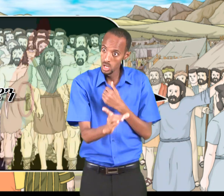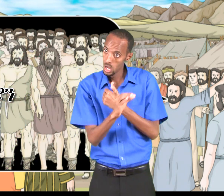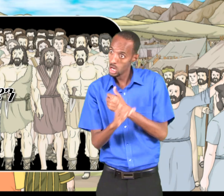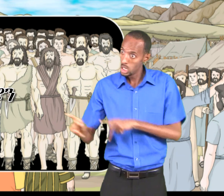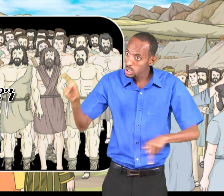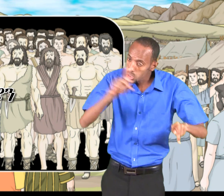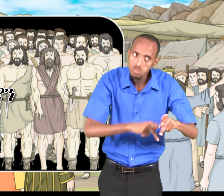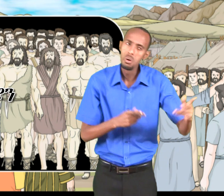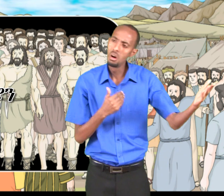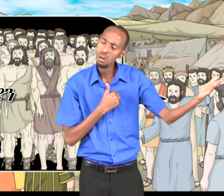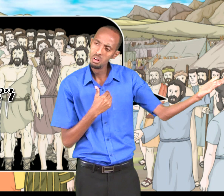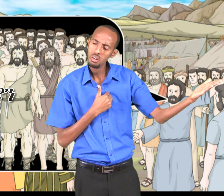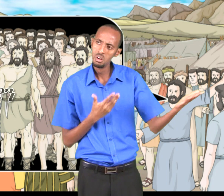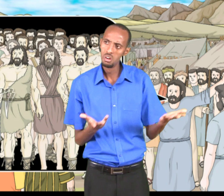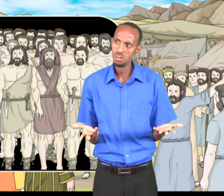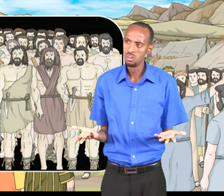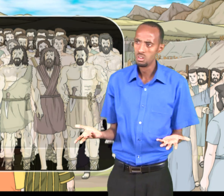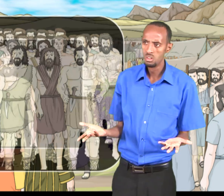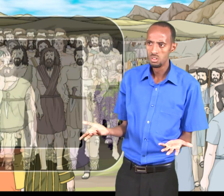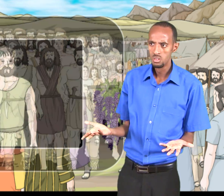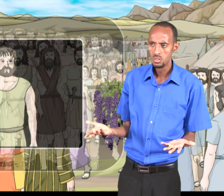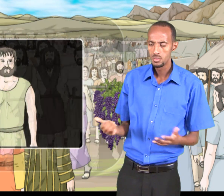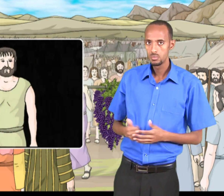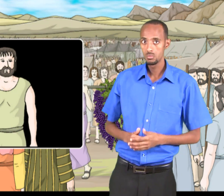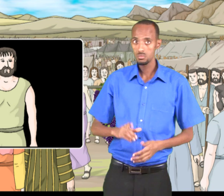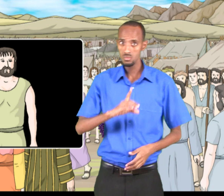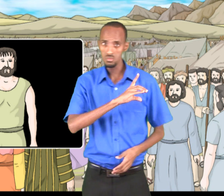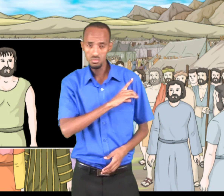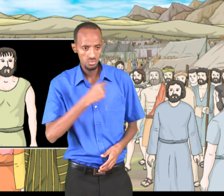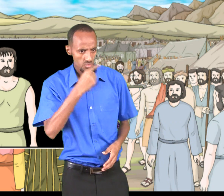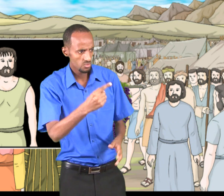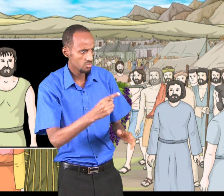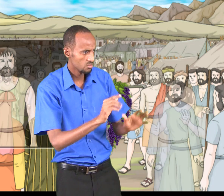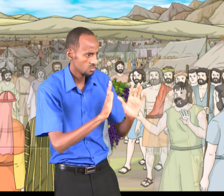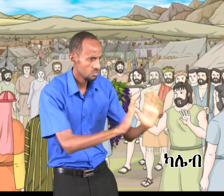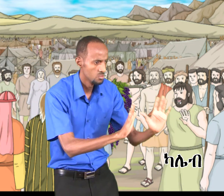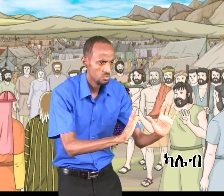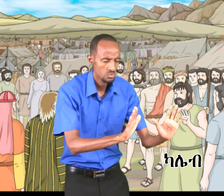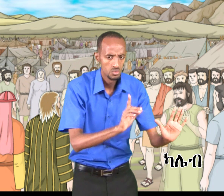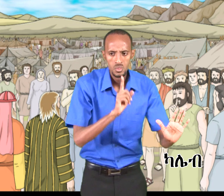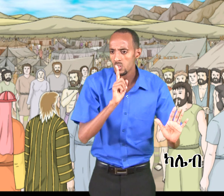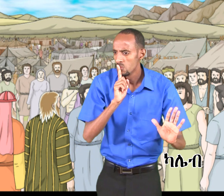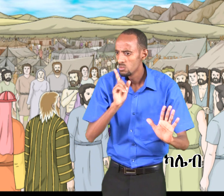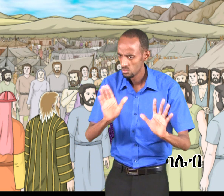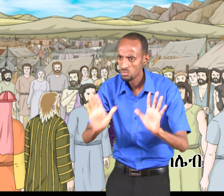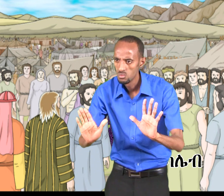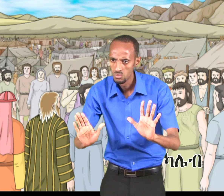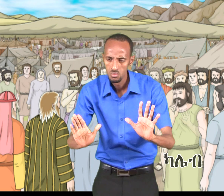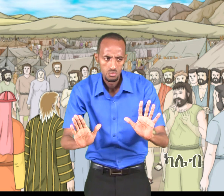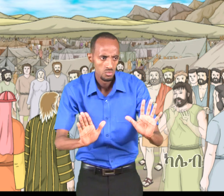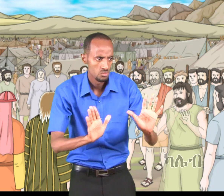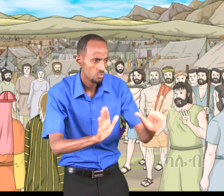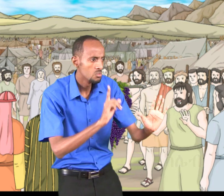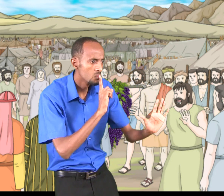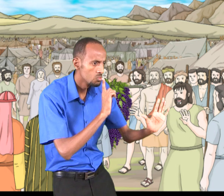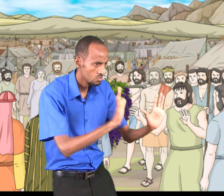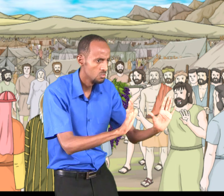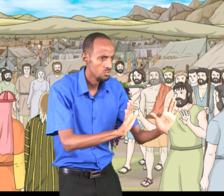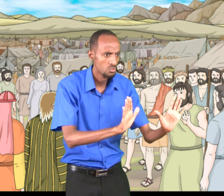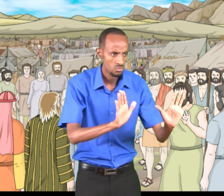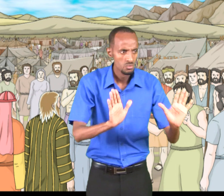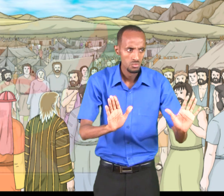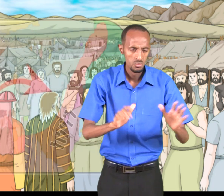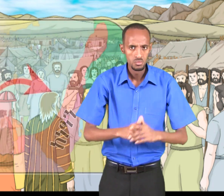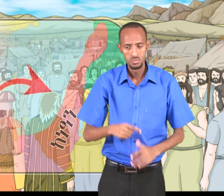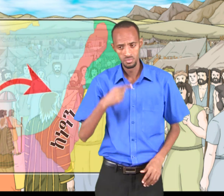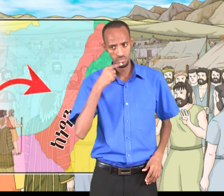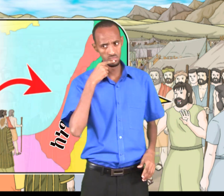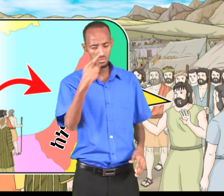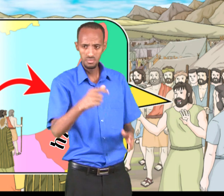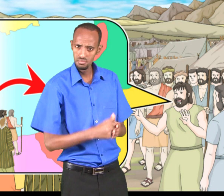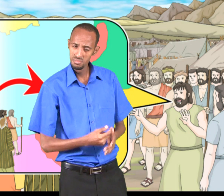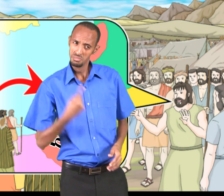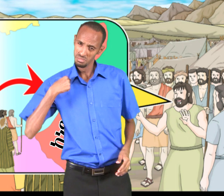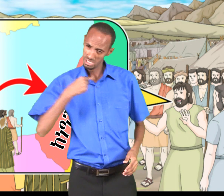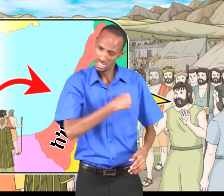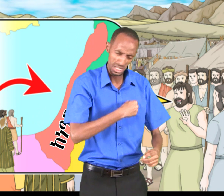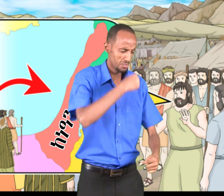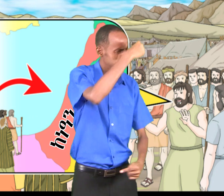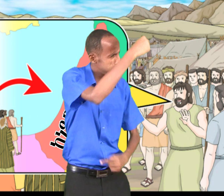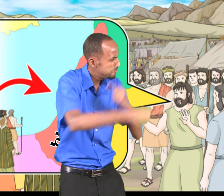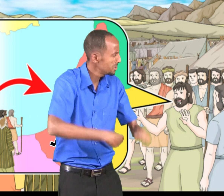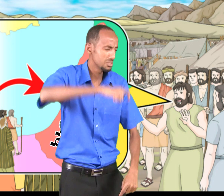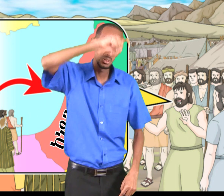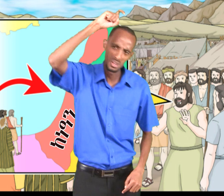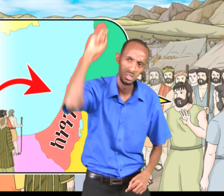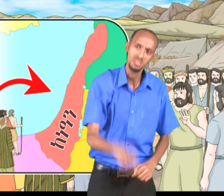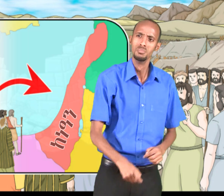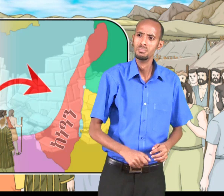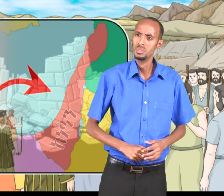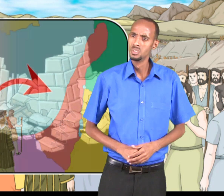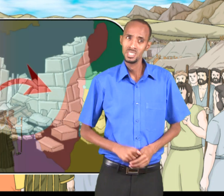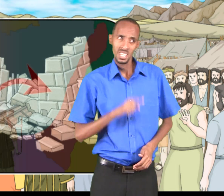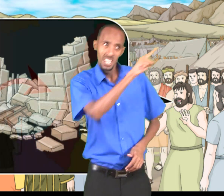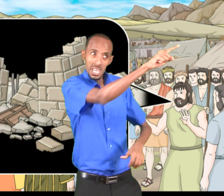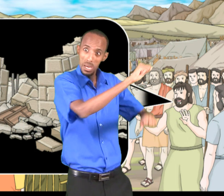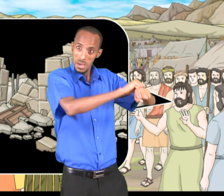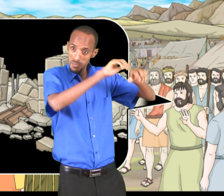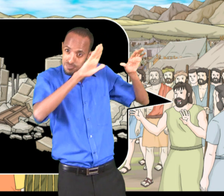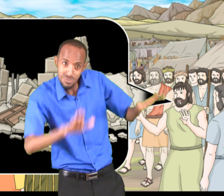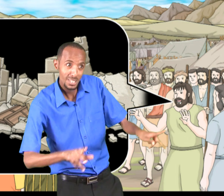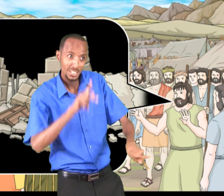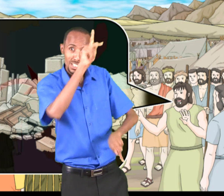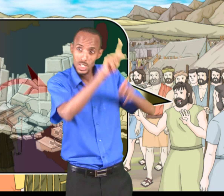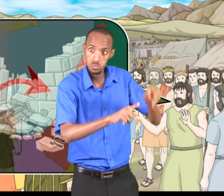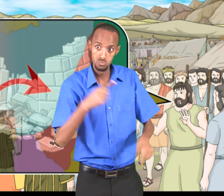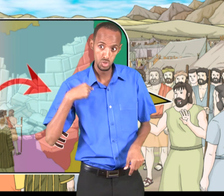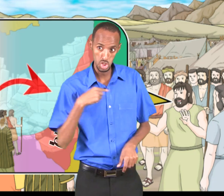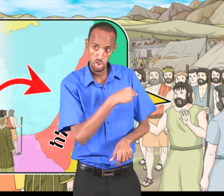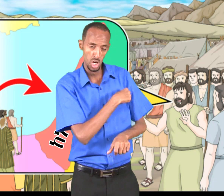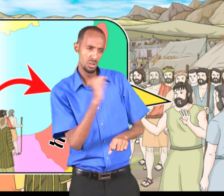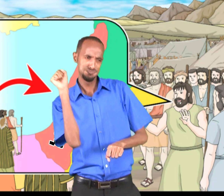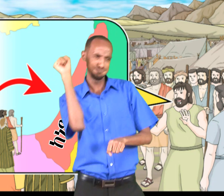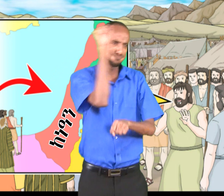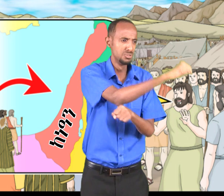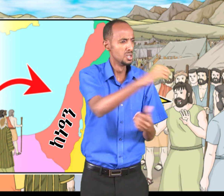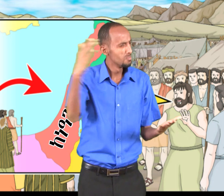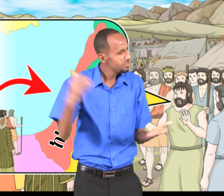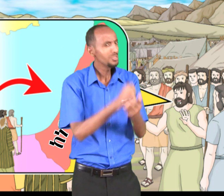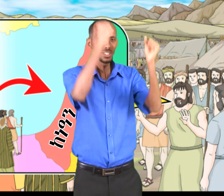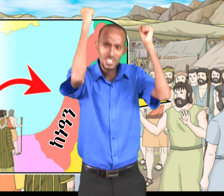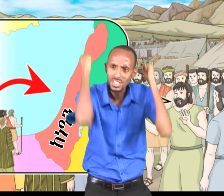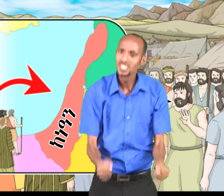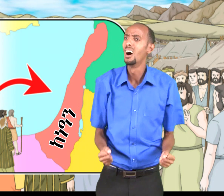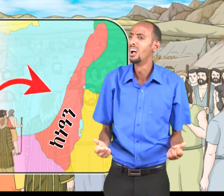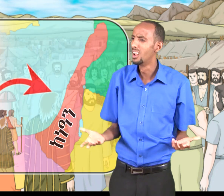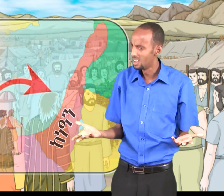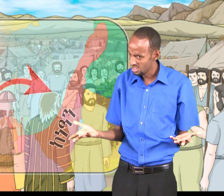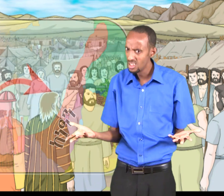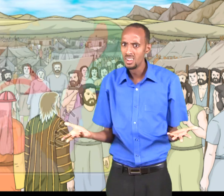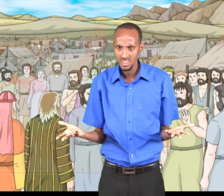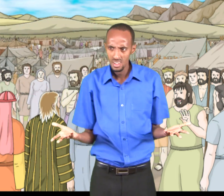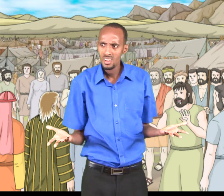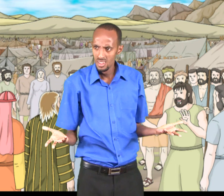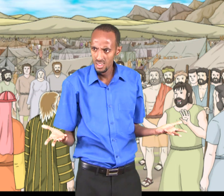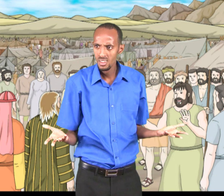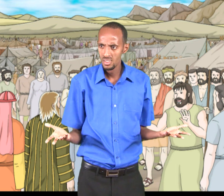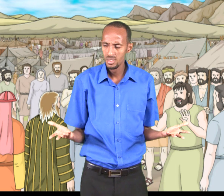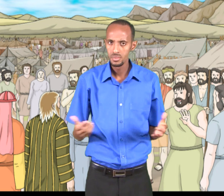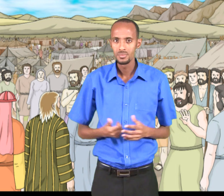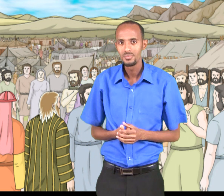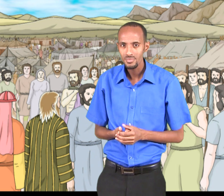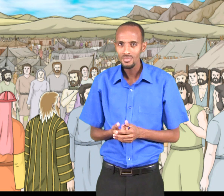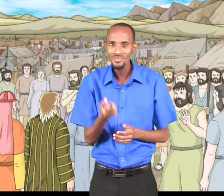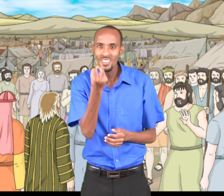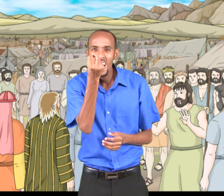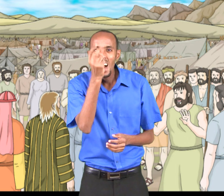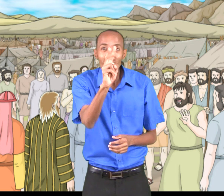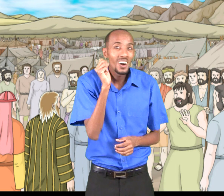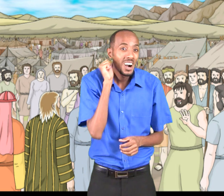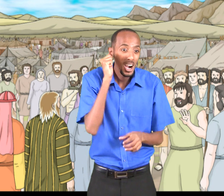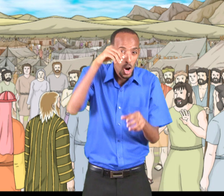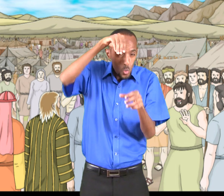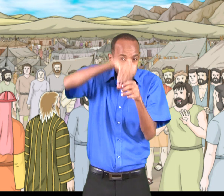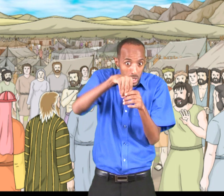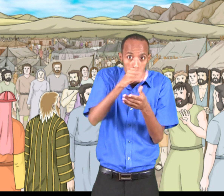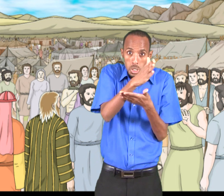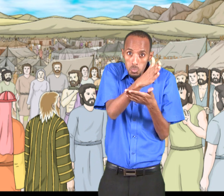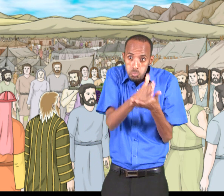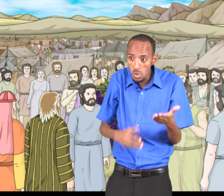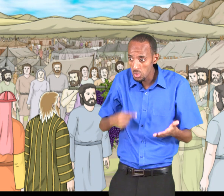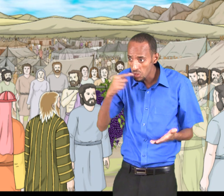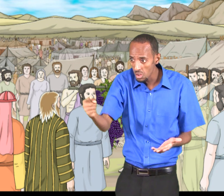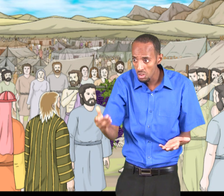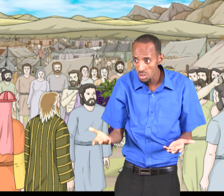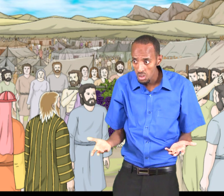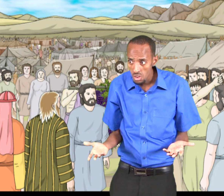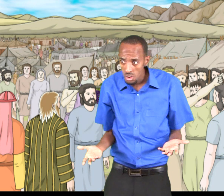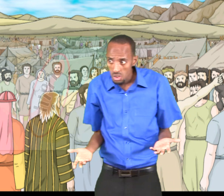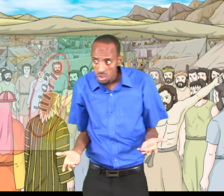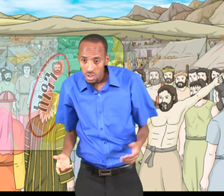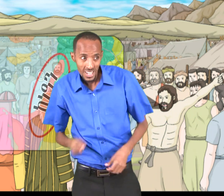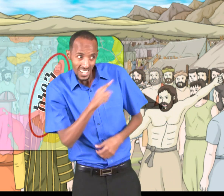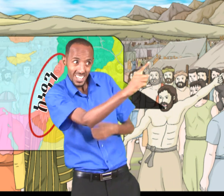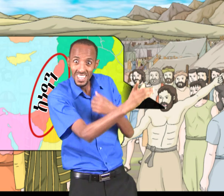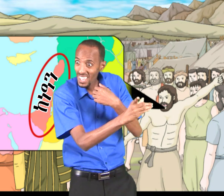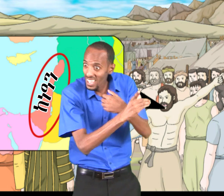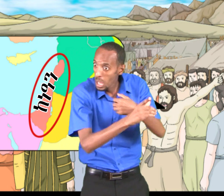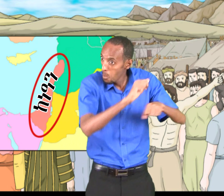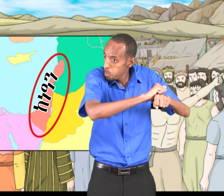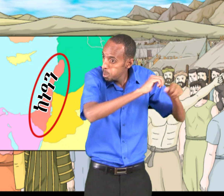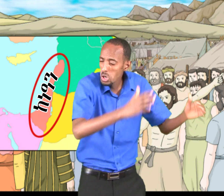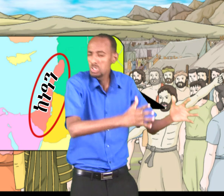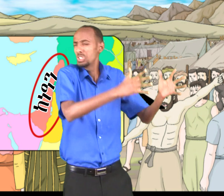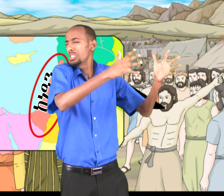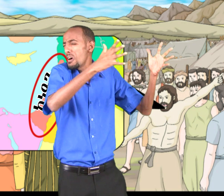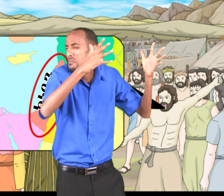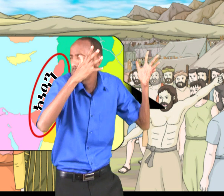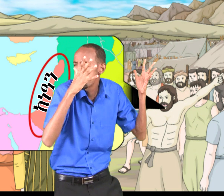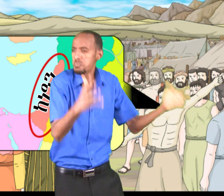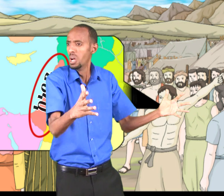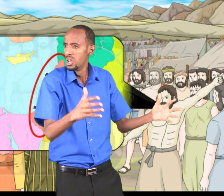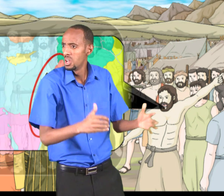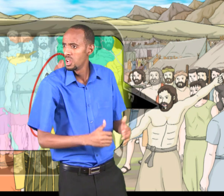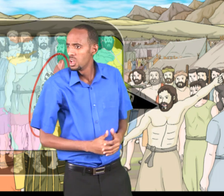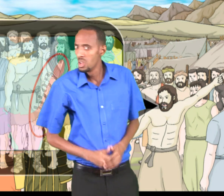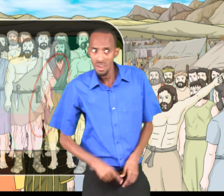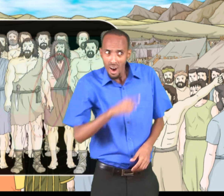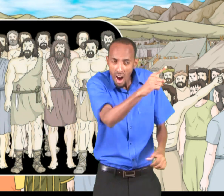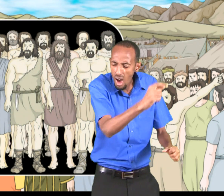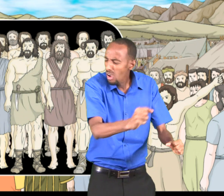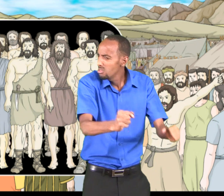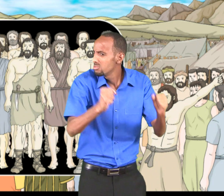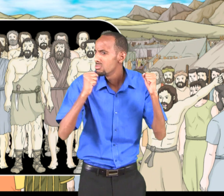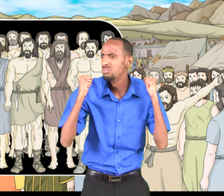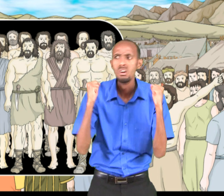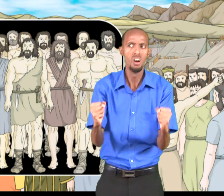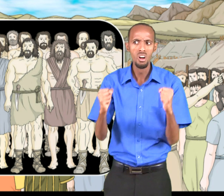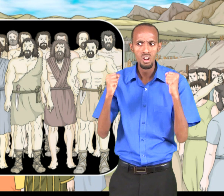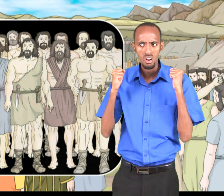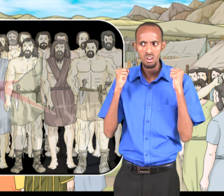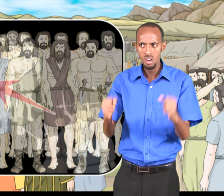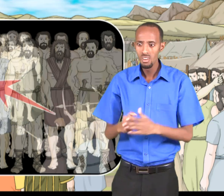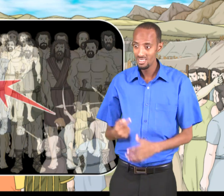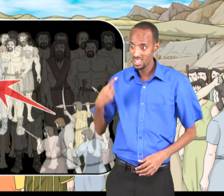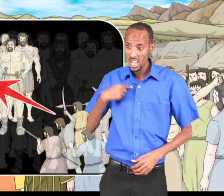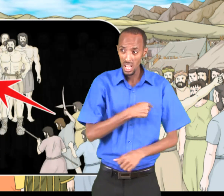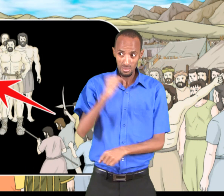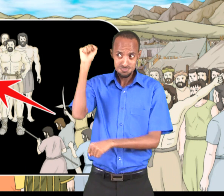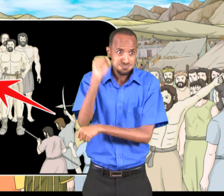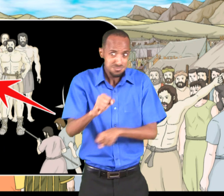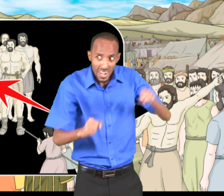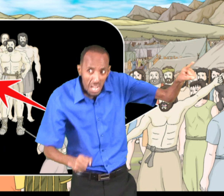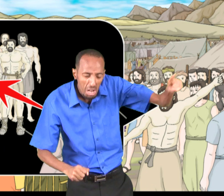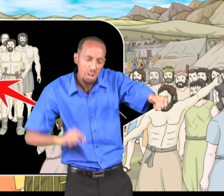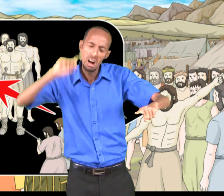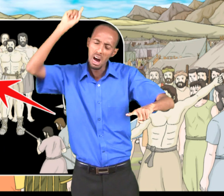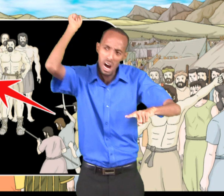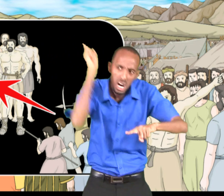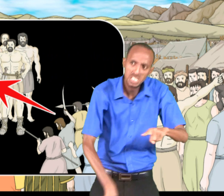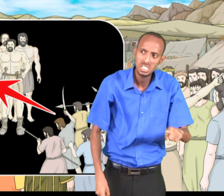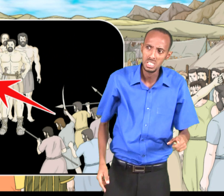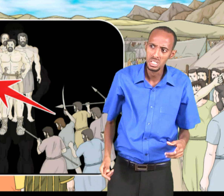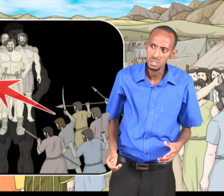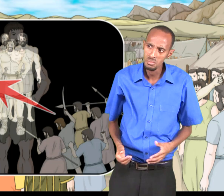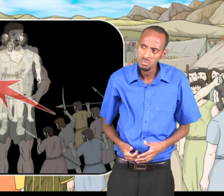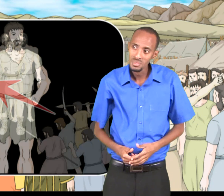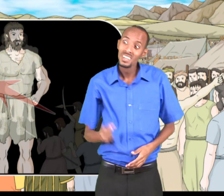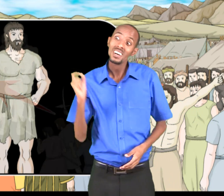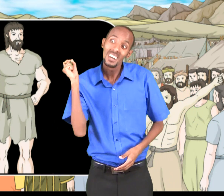Then Caleb quieted the people before Moses and said, “We must go up and take possession of the land, for we can certainly conquer it!”